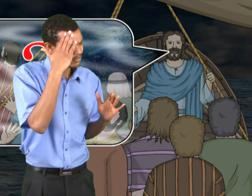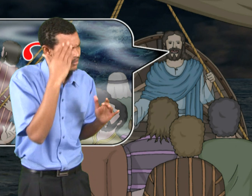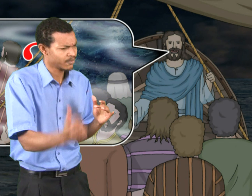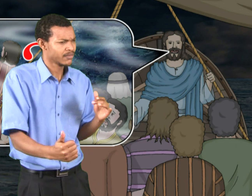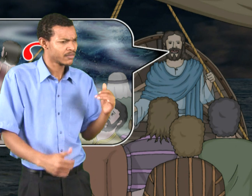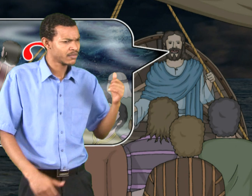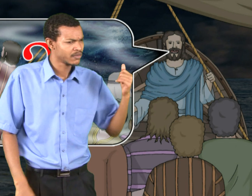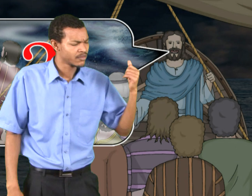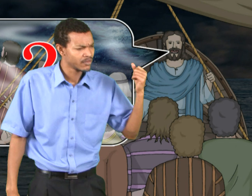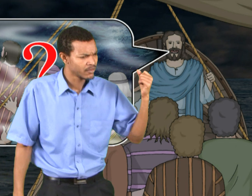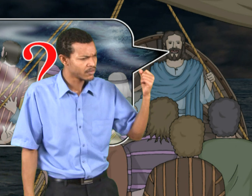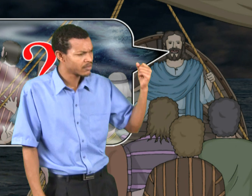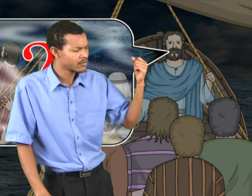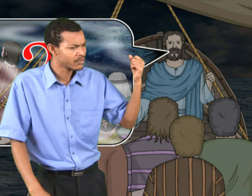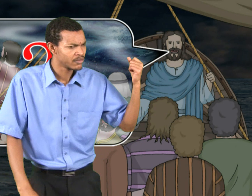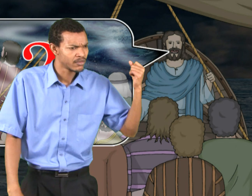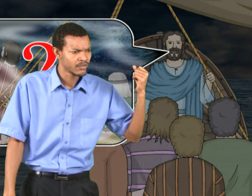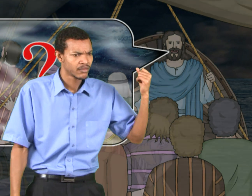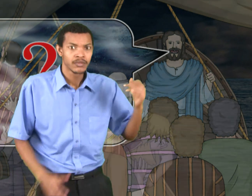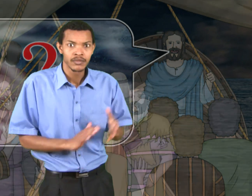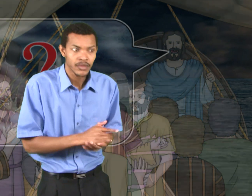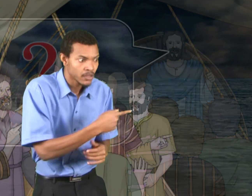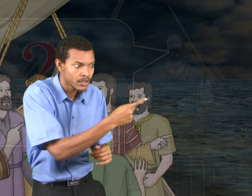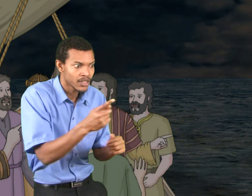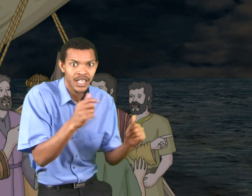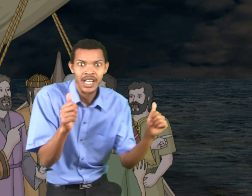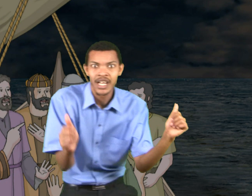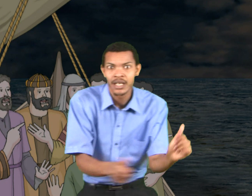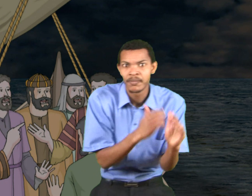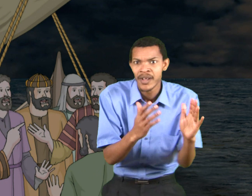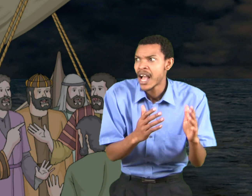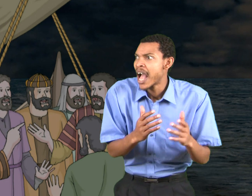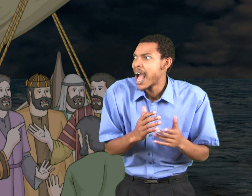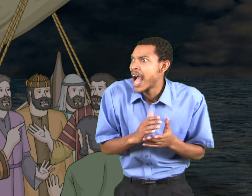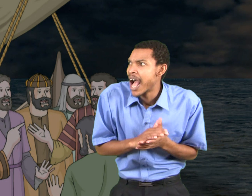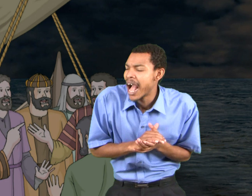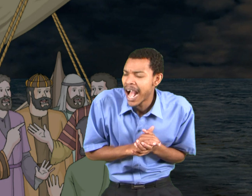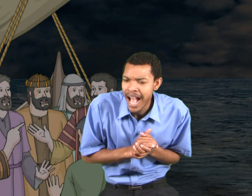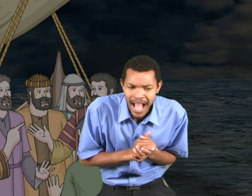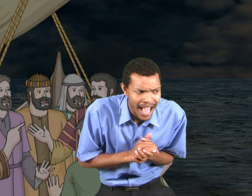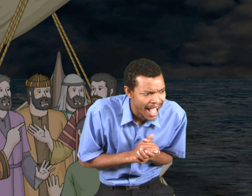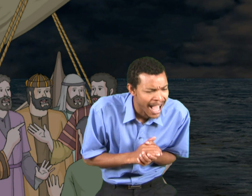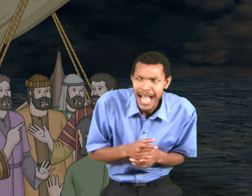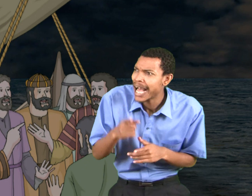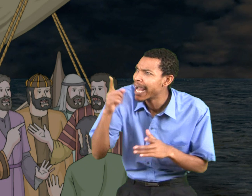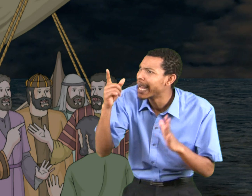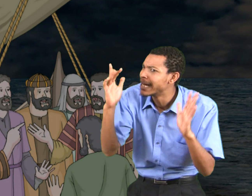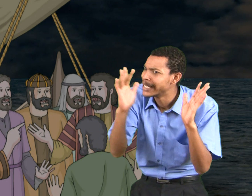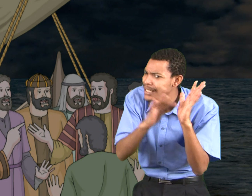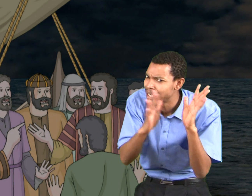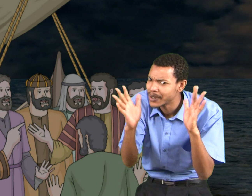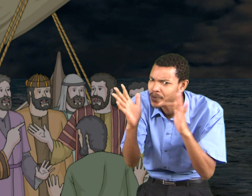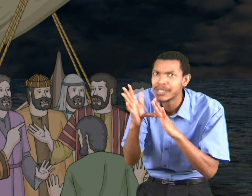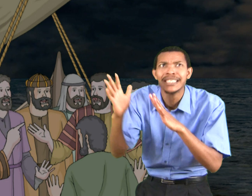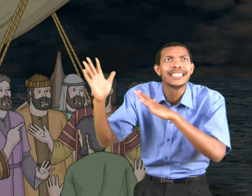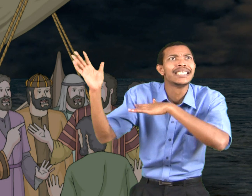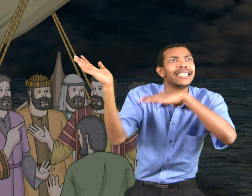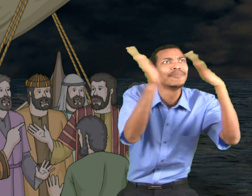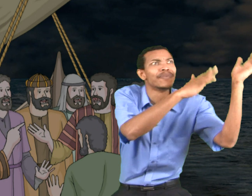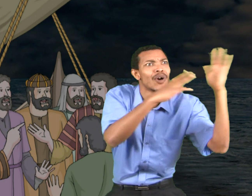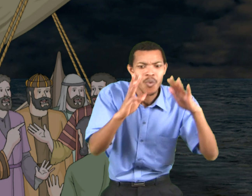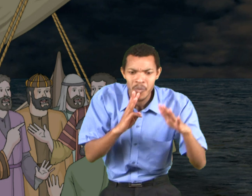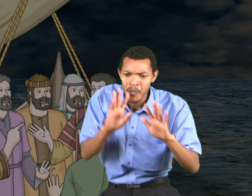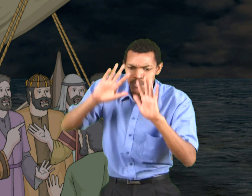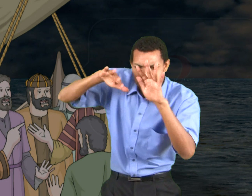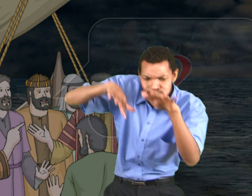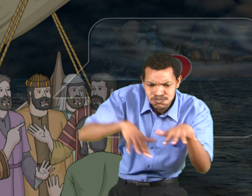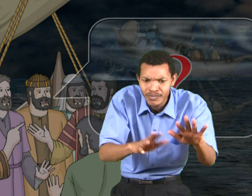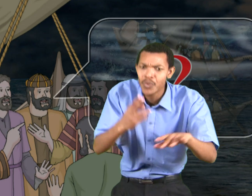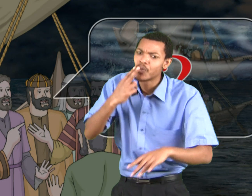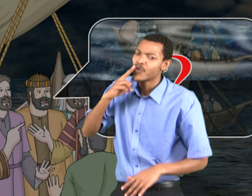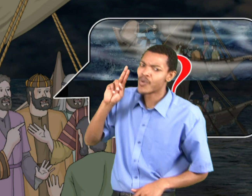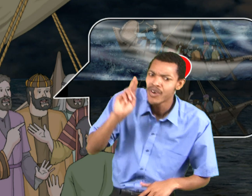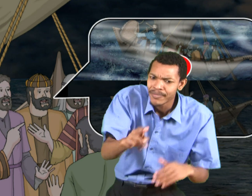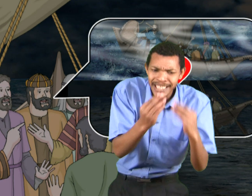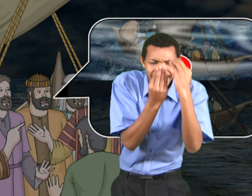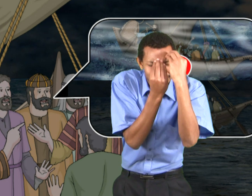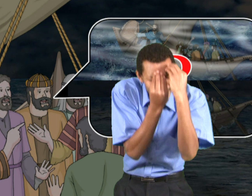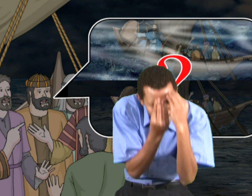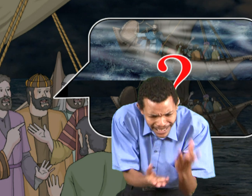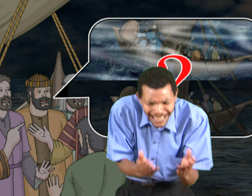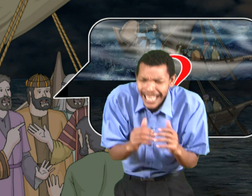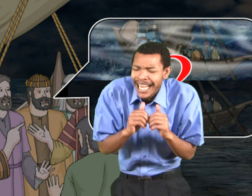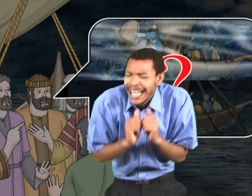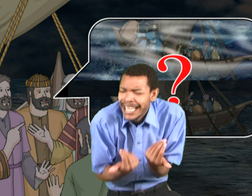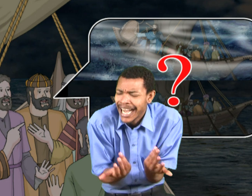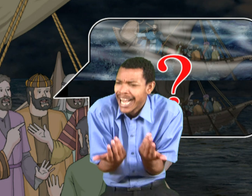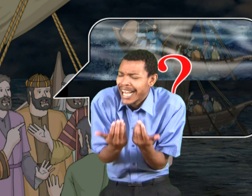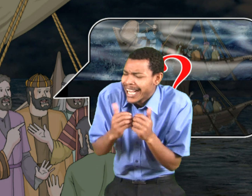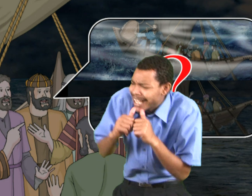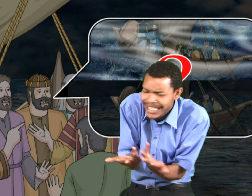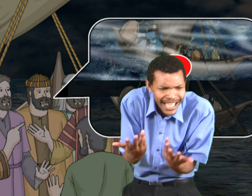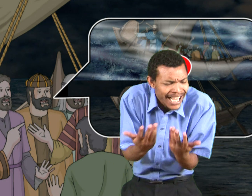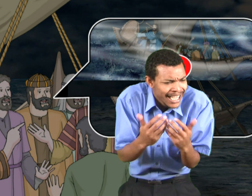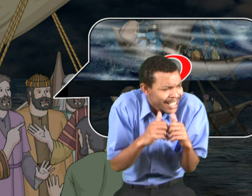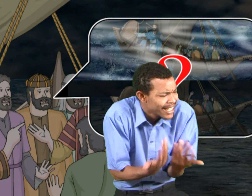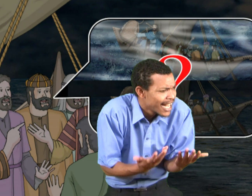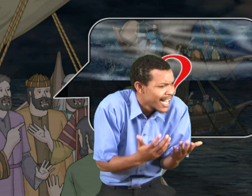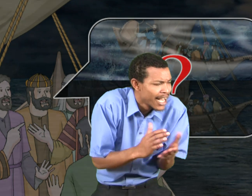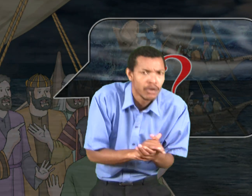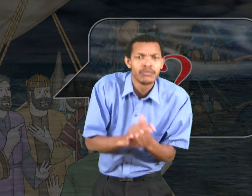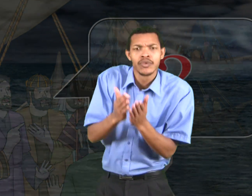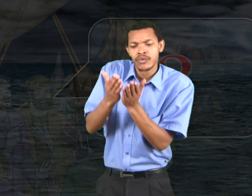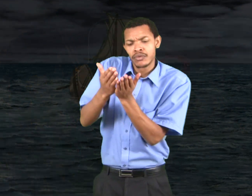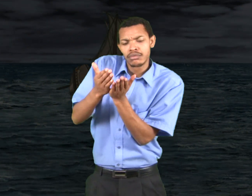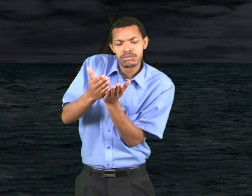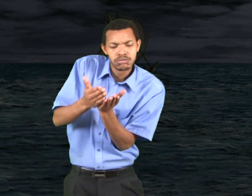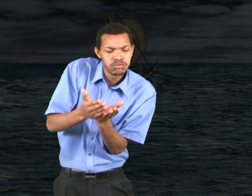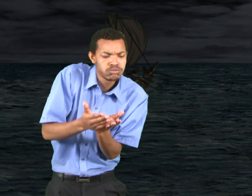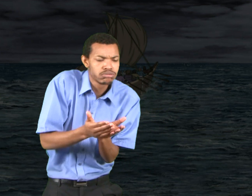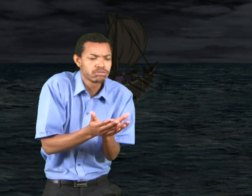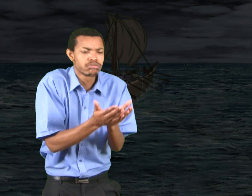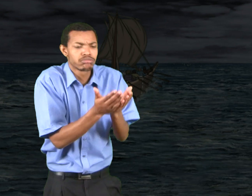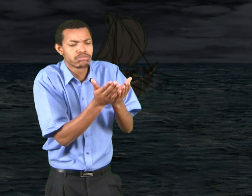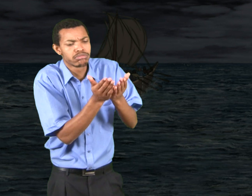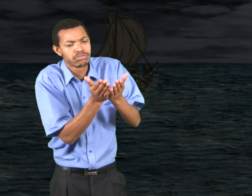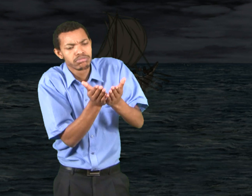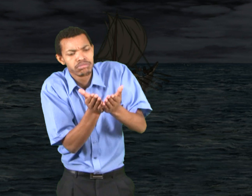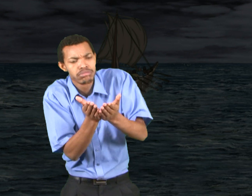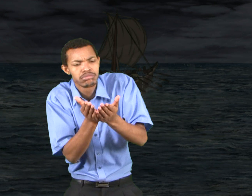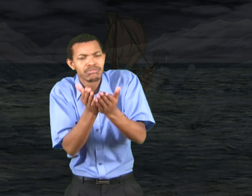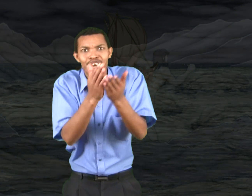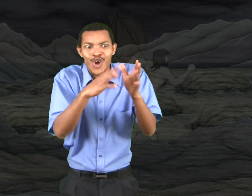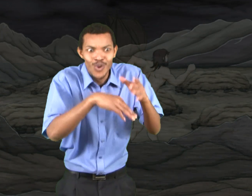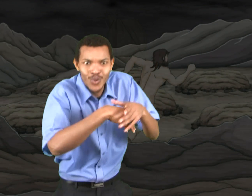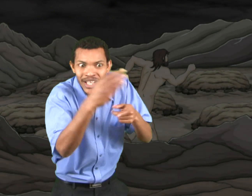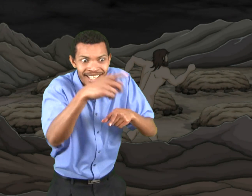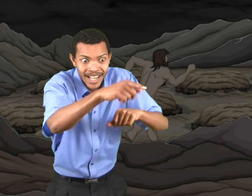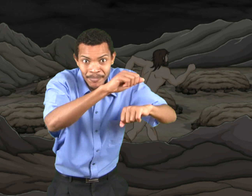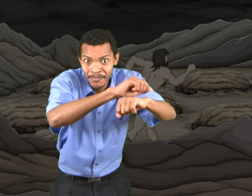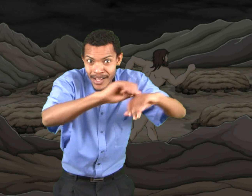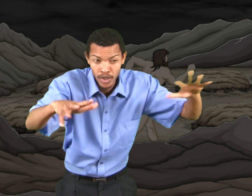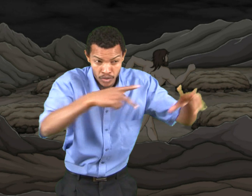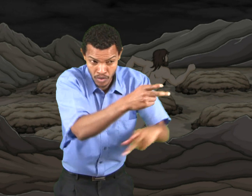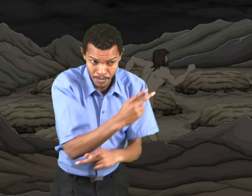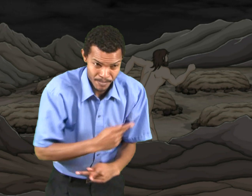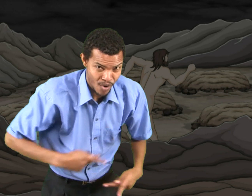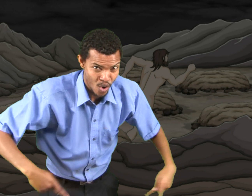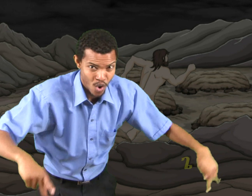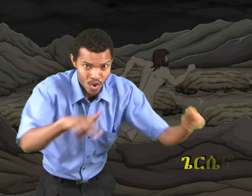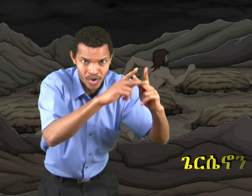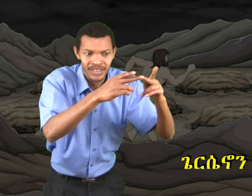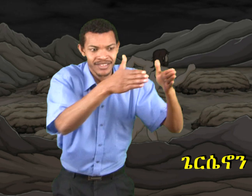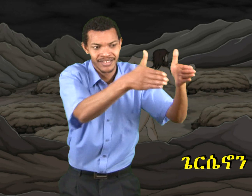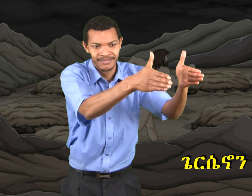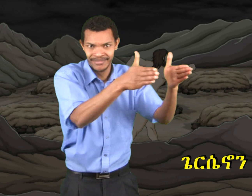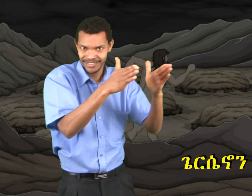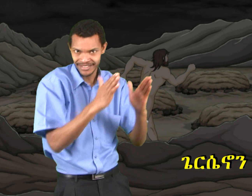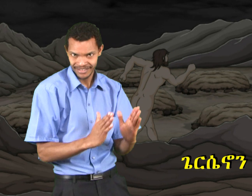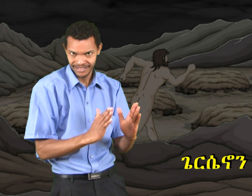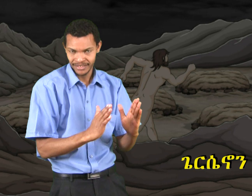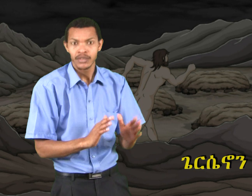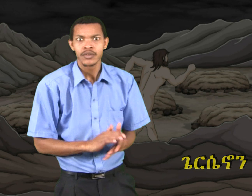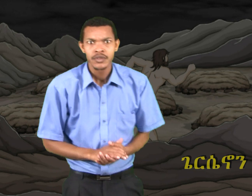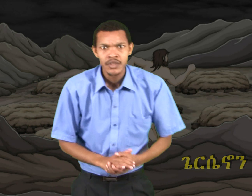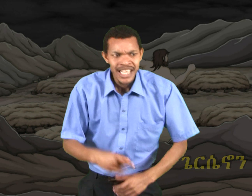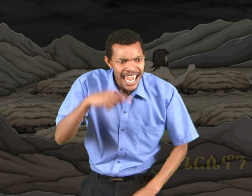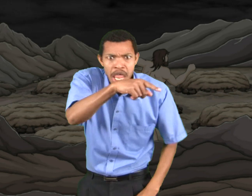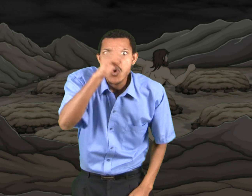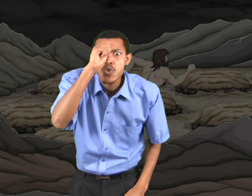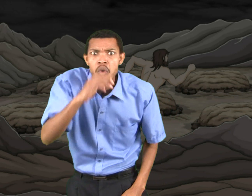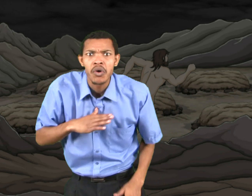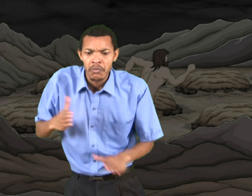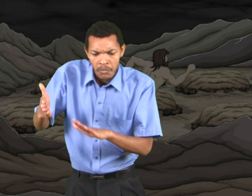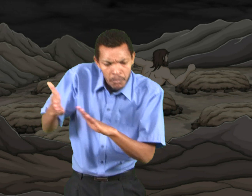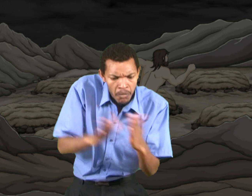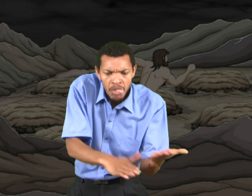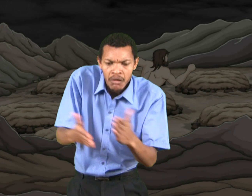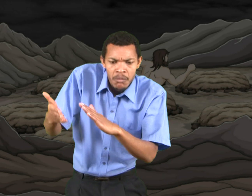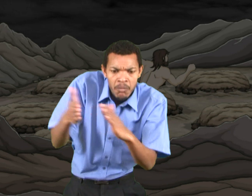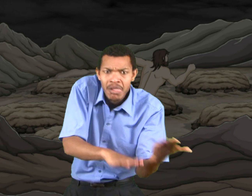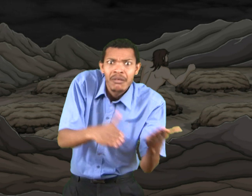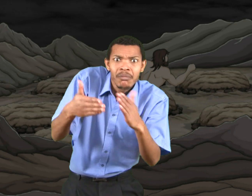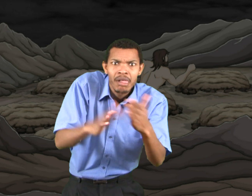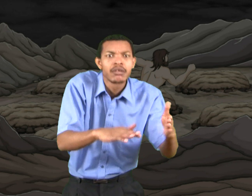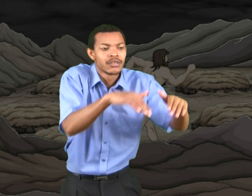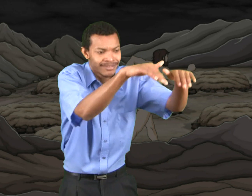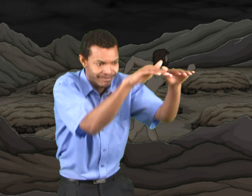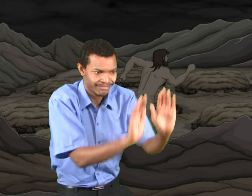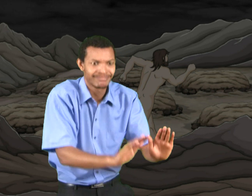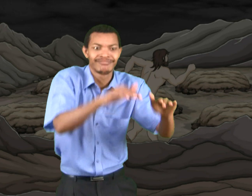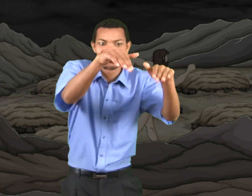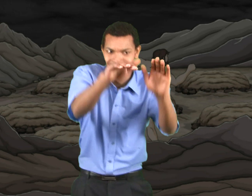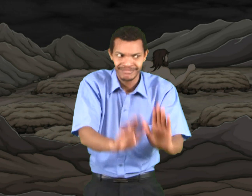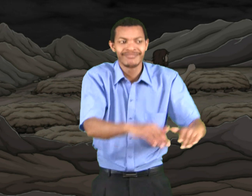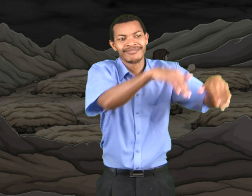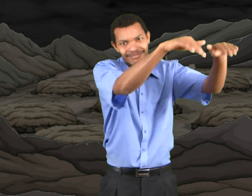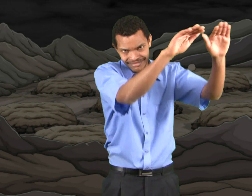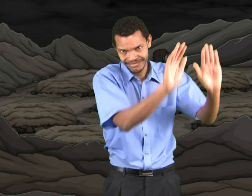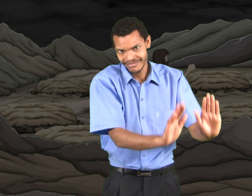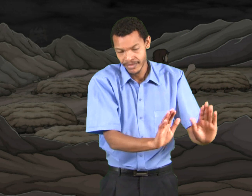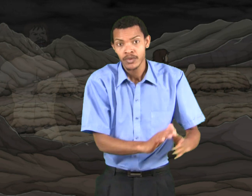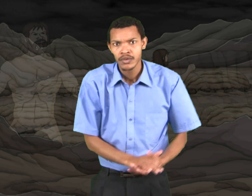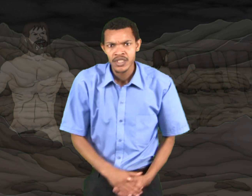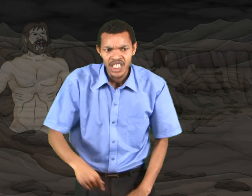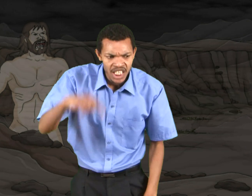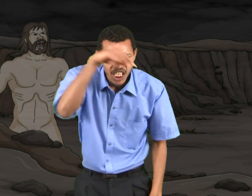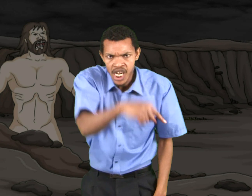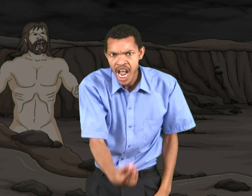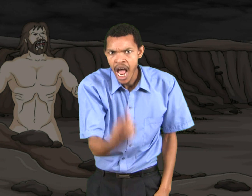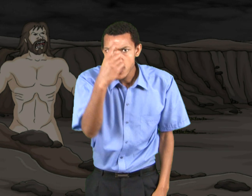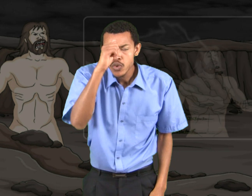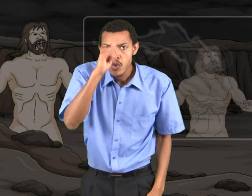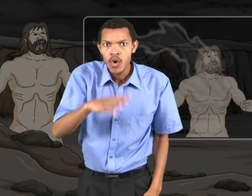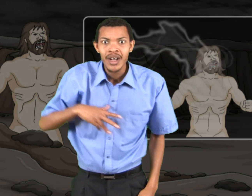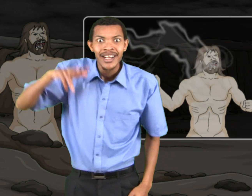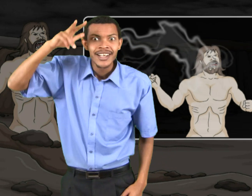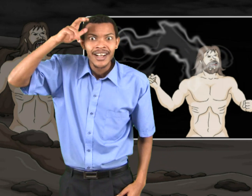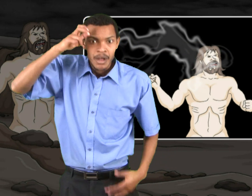Overwhelmed with fear, they asked one another, “Who is this, that even the wind and the sea obey Him?” On the other side of the sea, they arrived in the region of the Gerasenes.